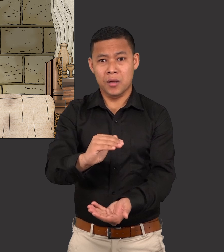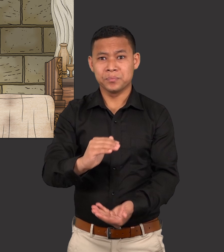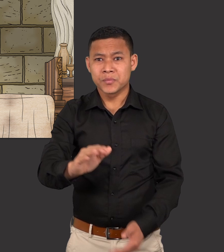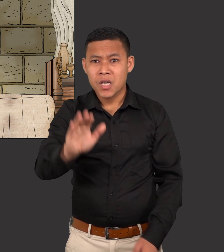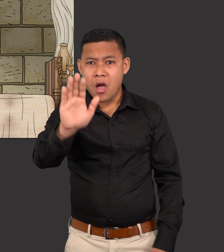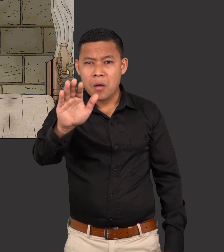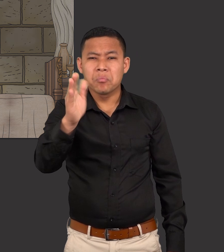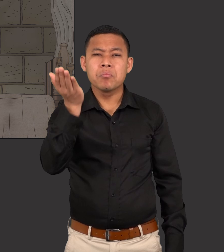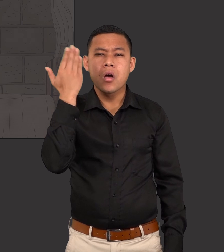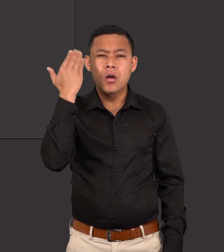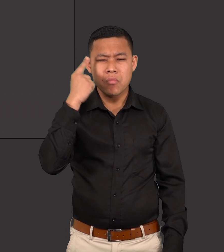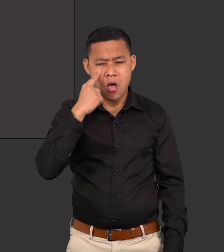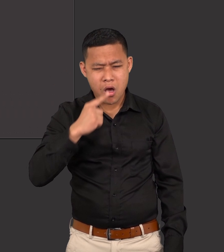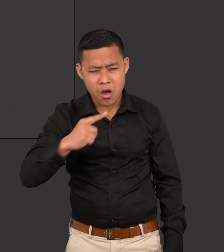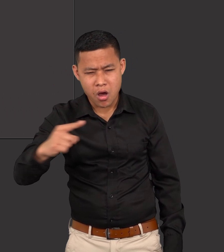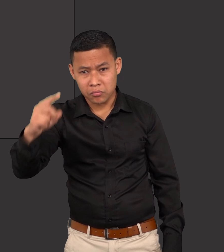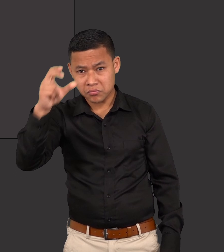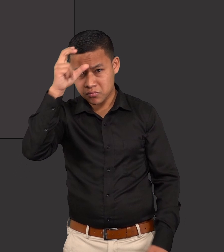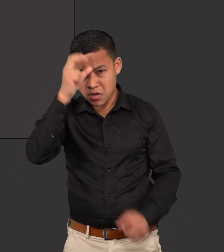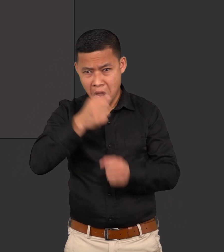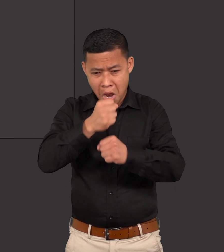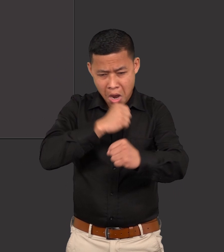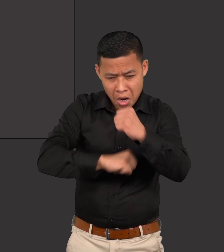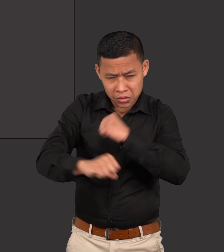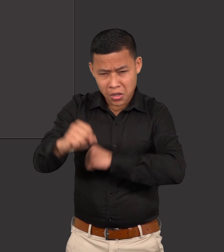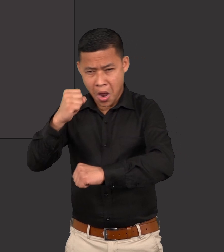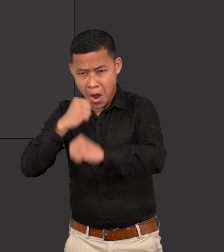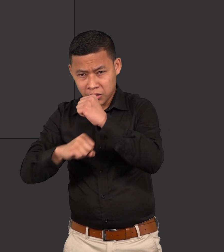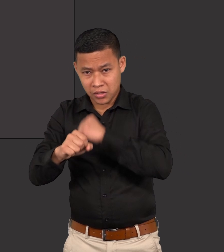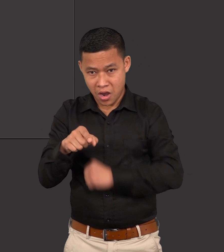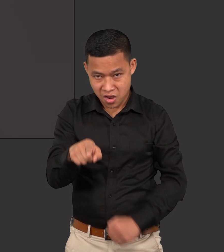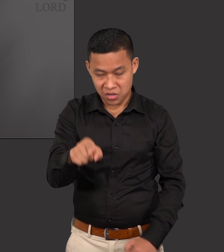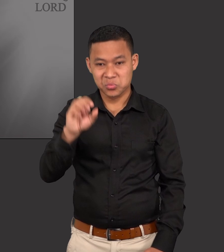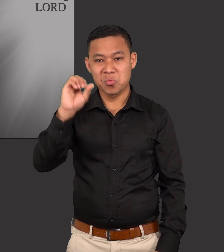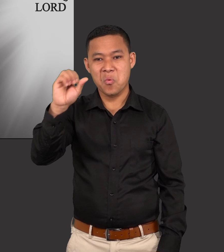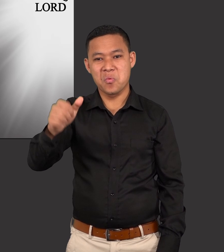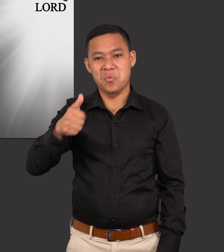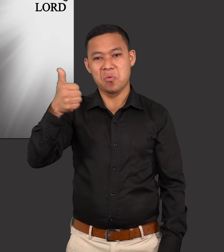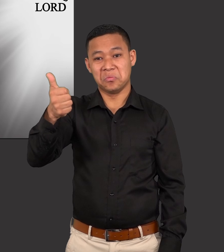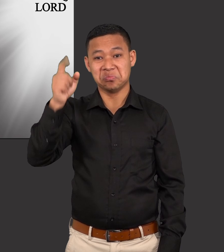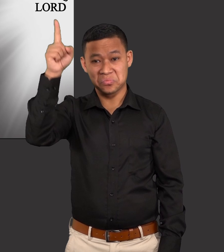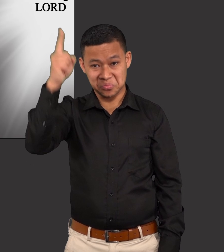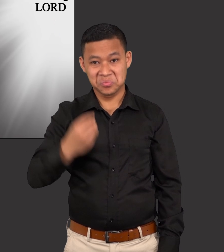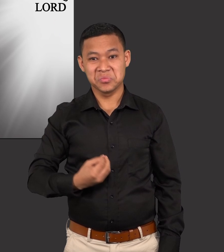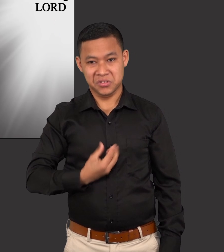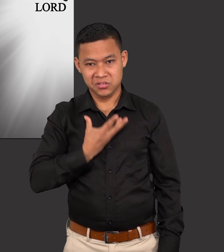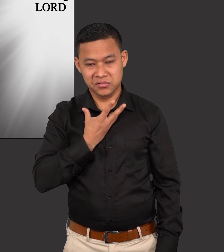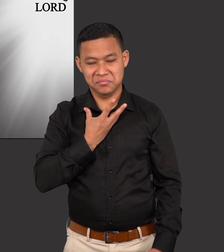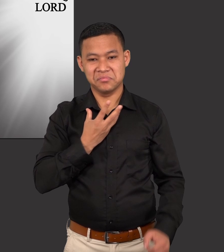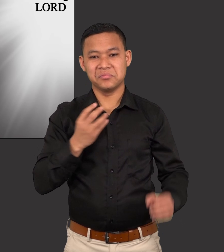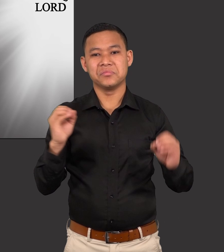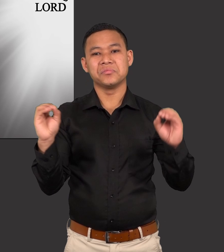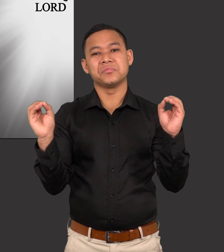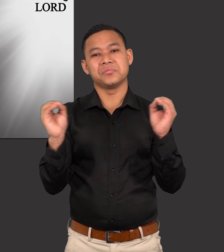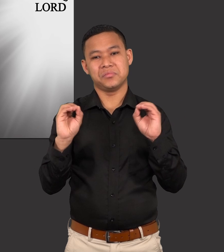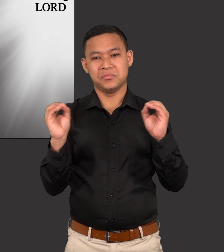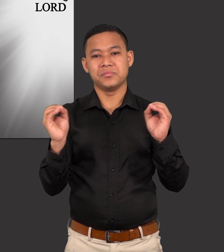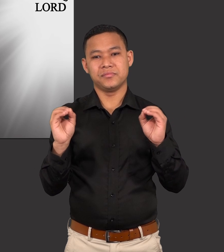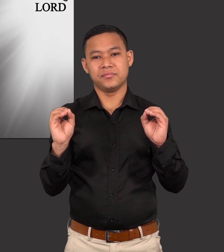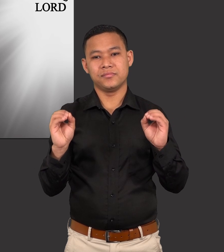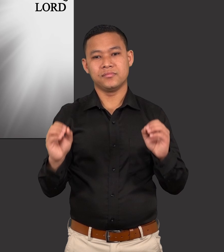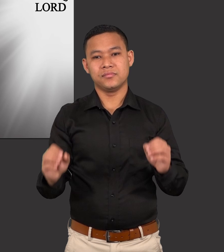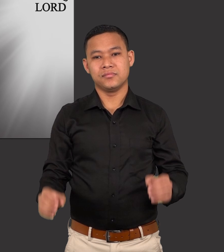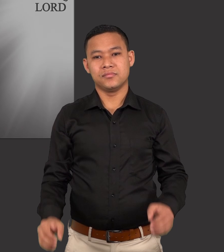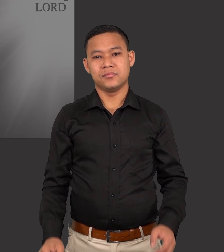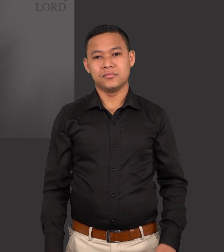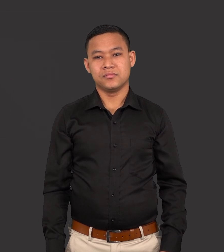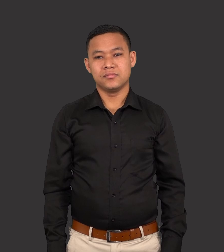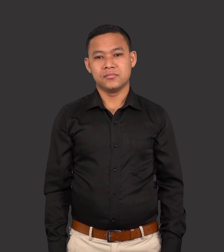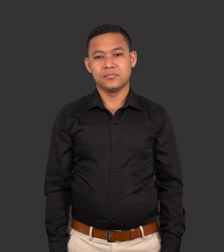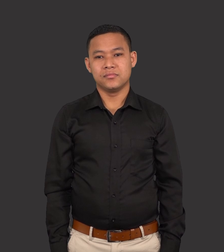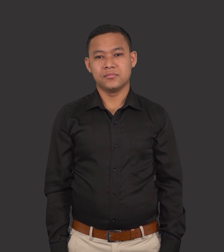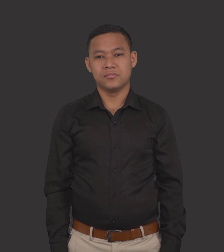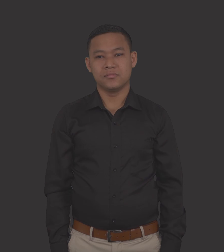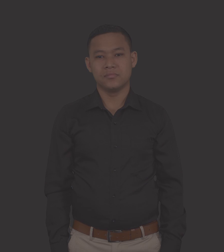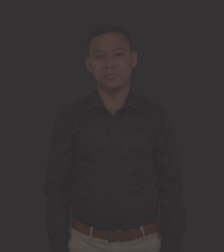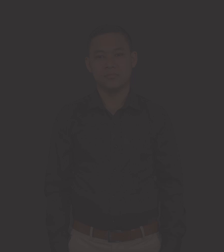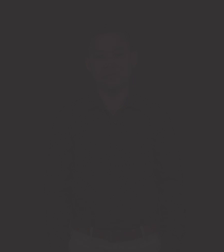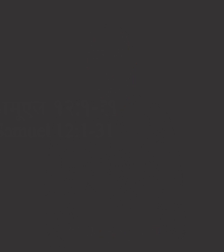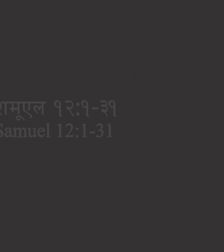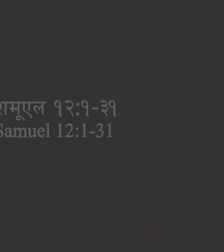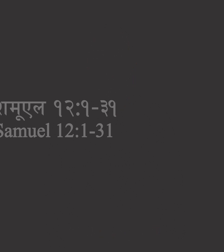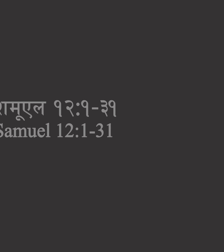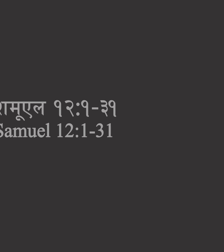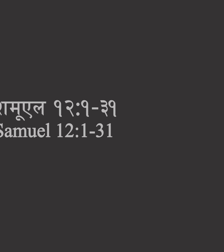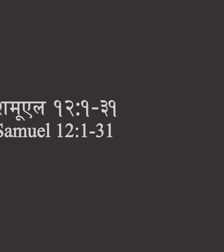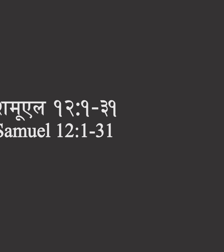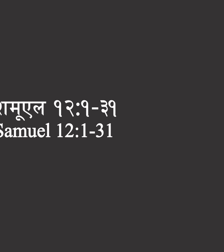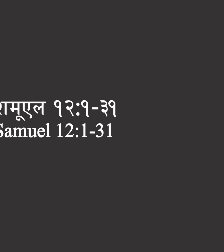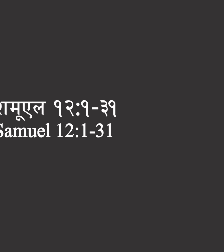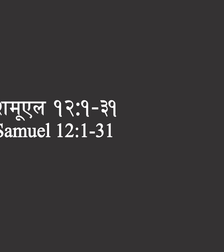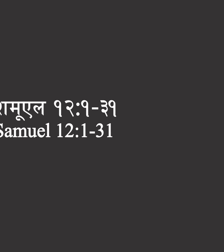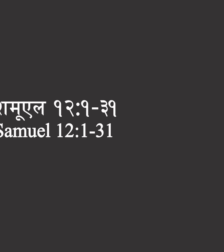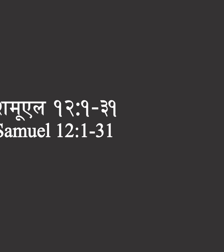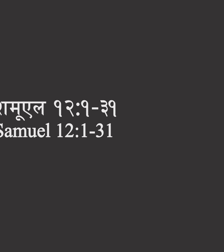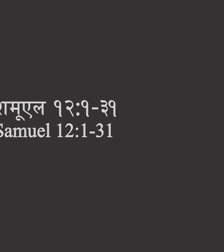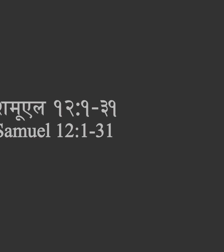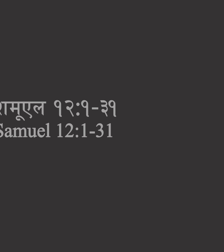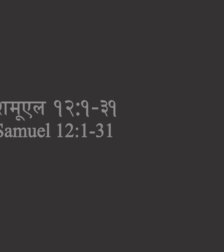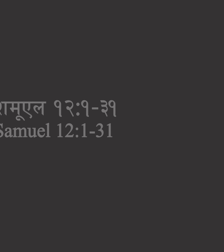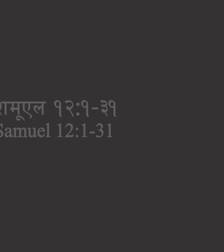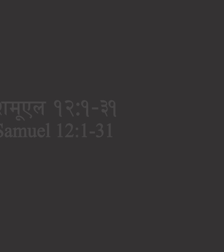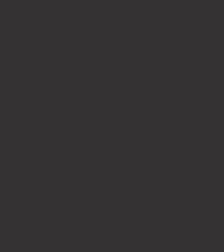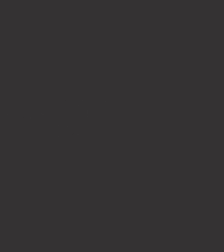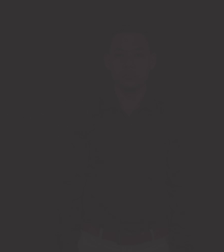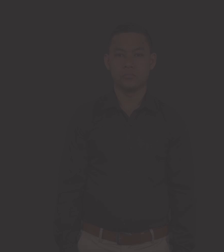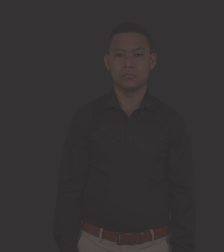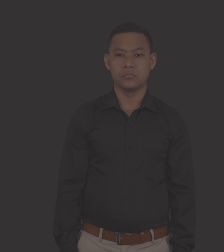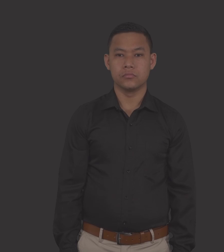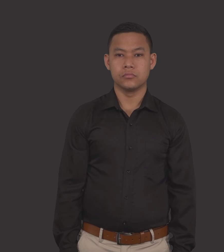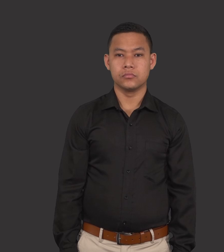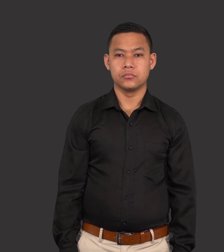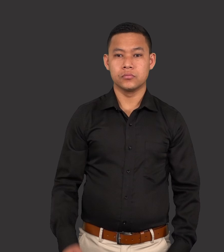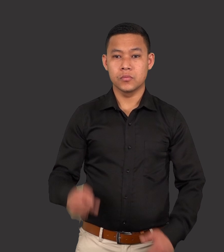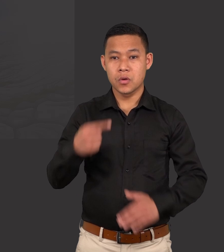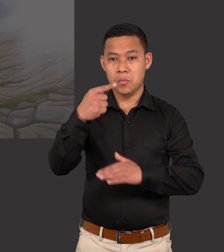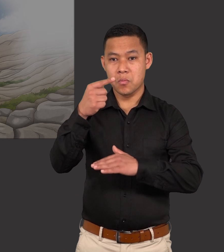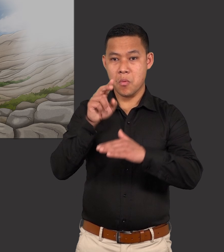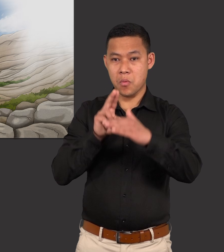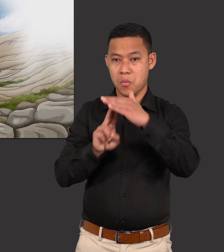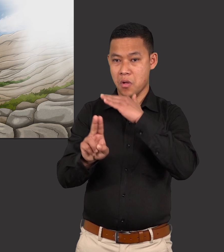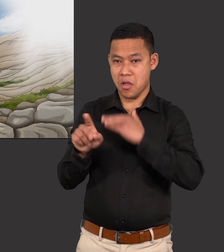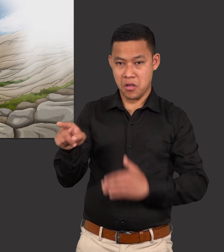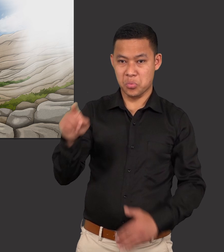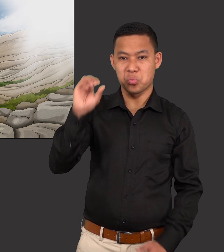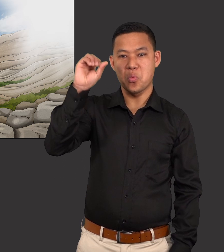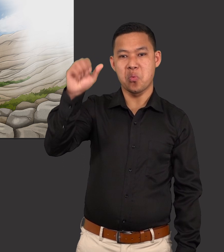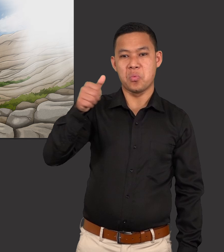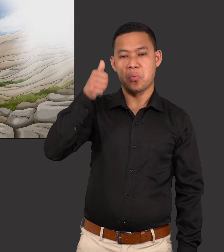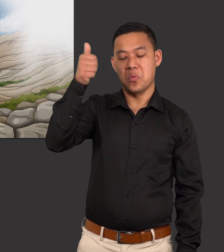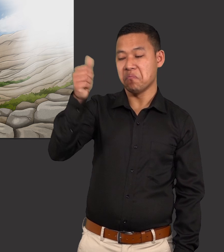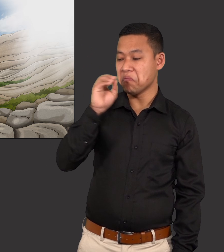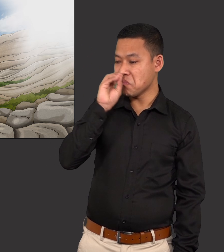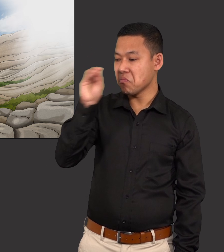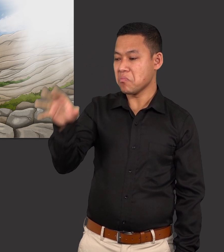But the thing that David had done was evil in the sight of the LORD.